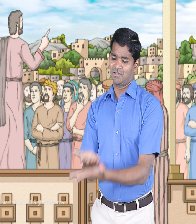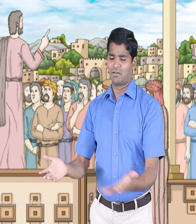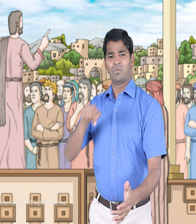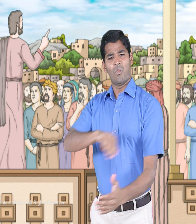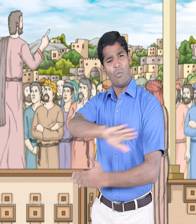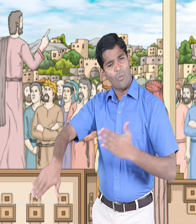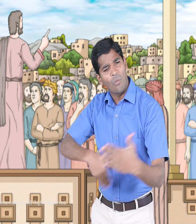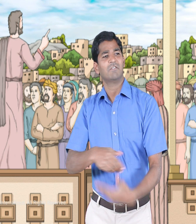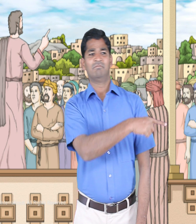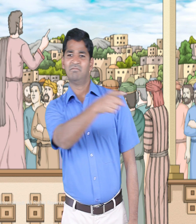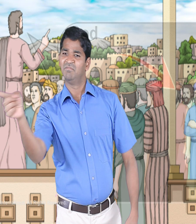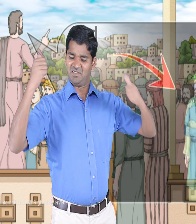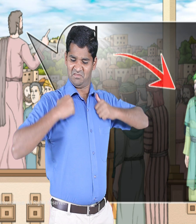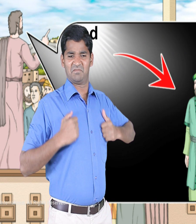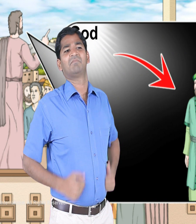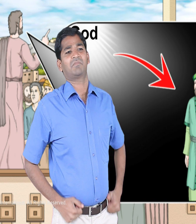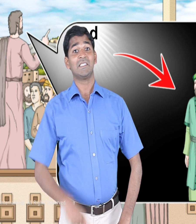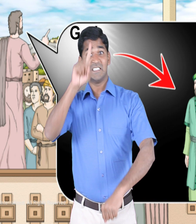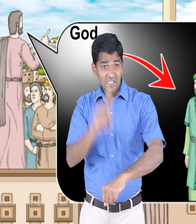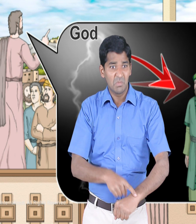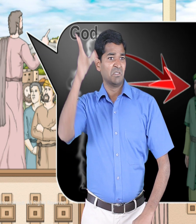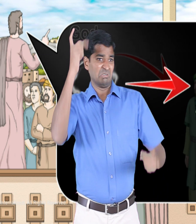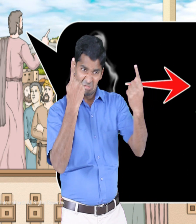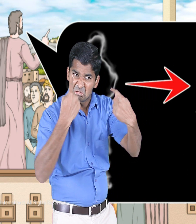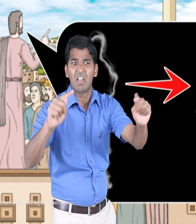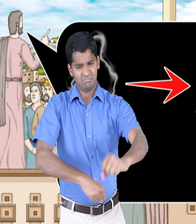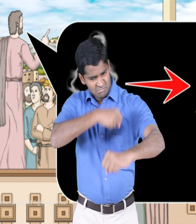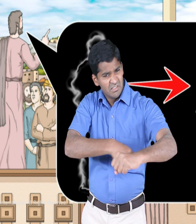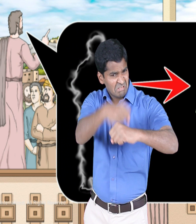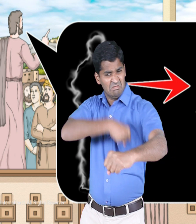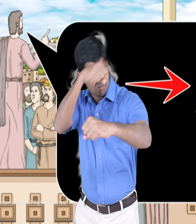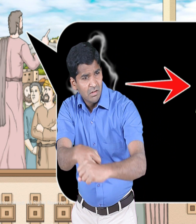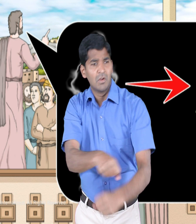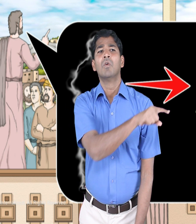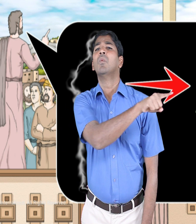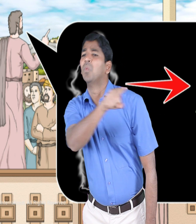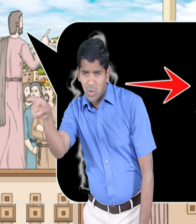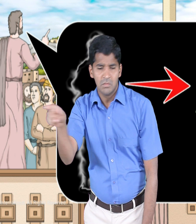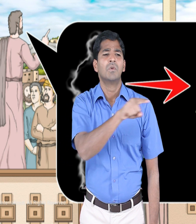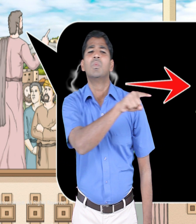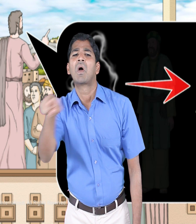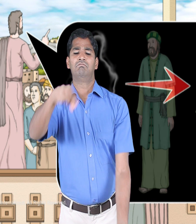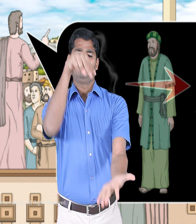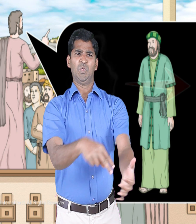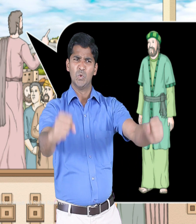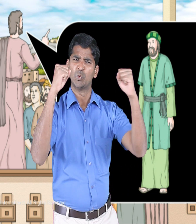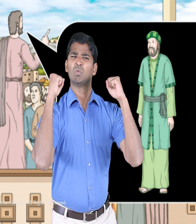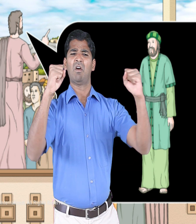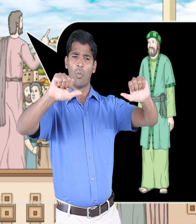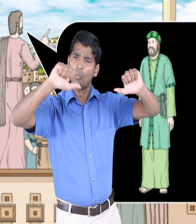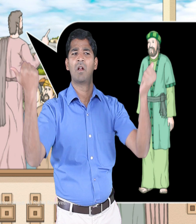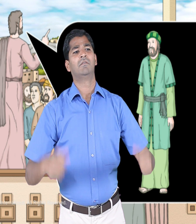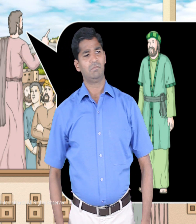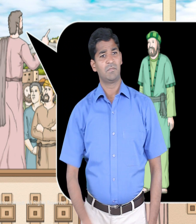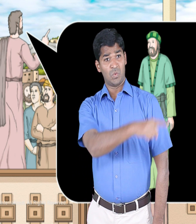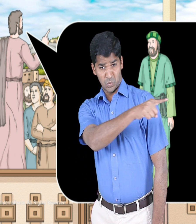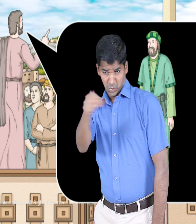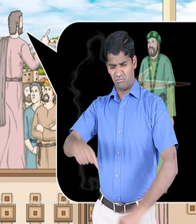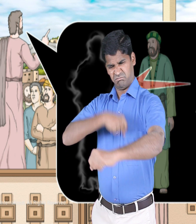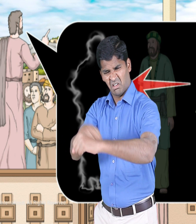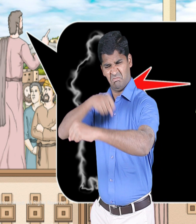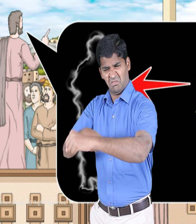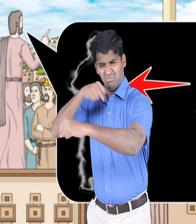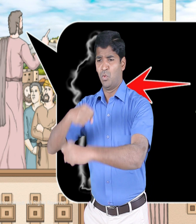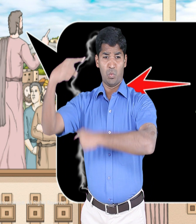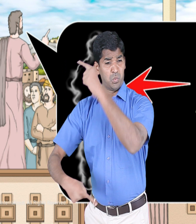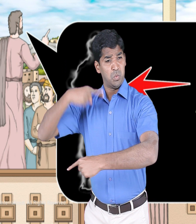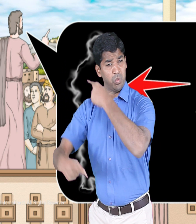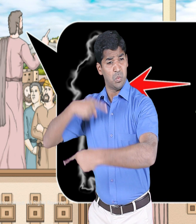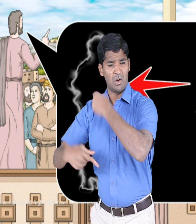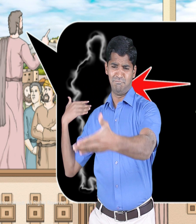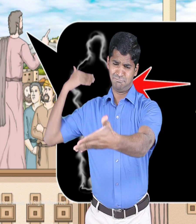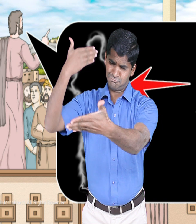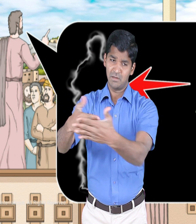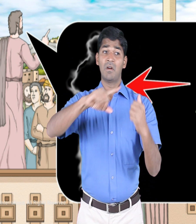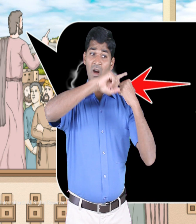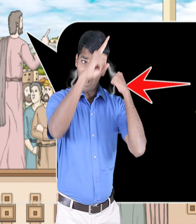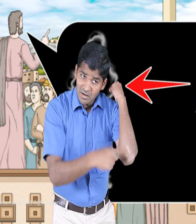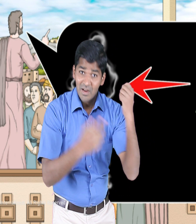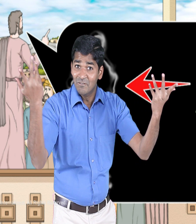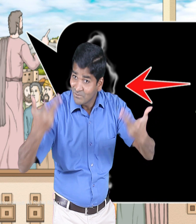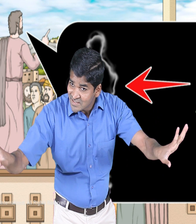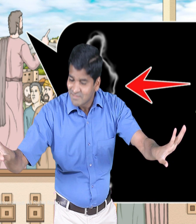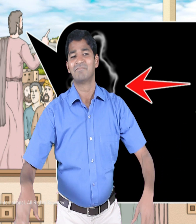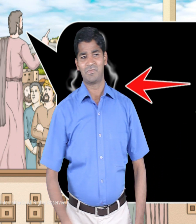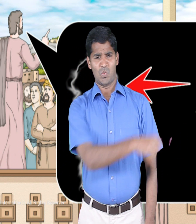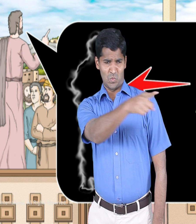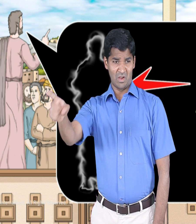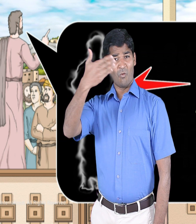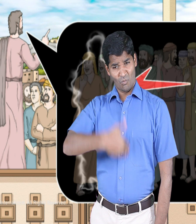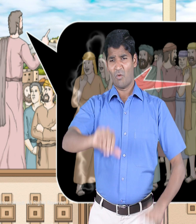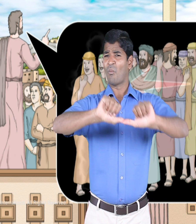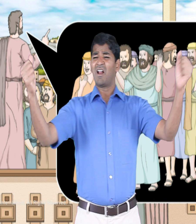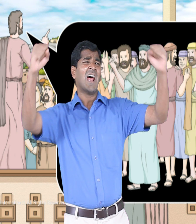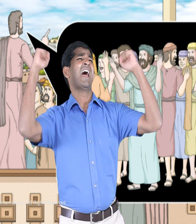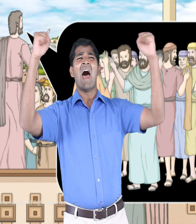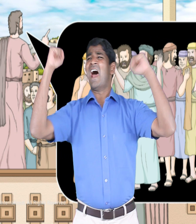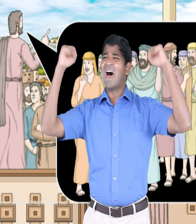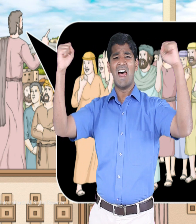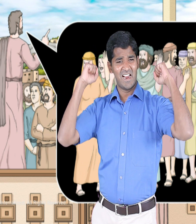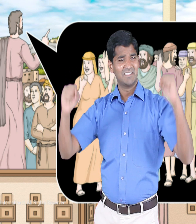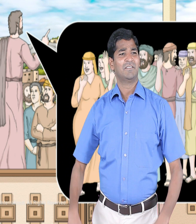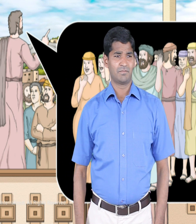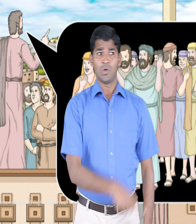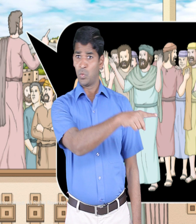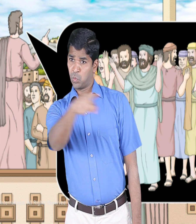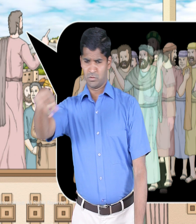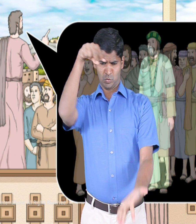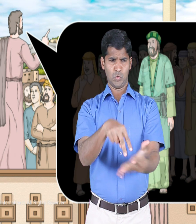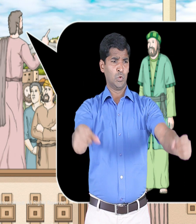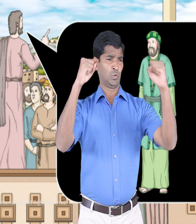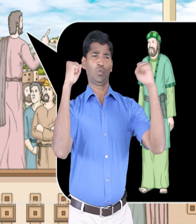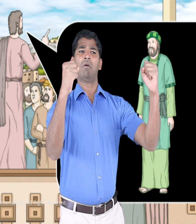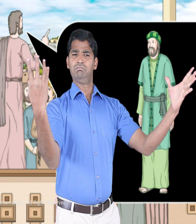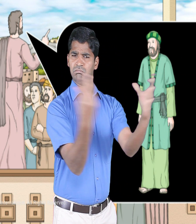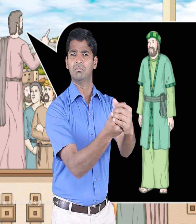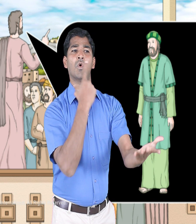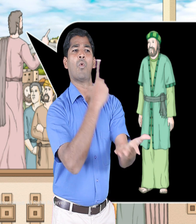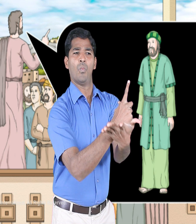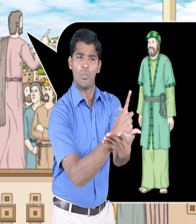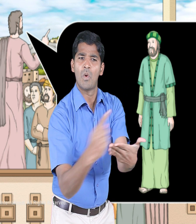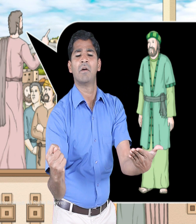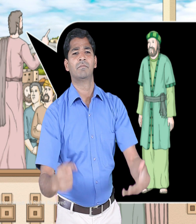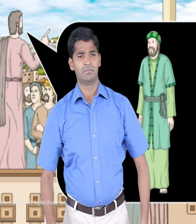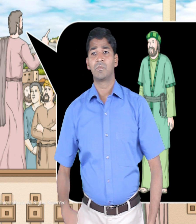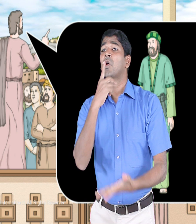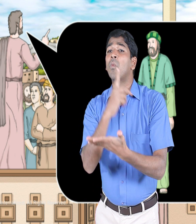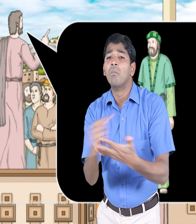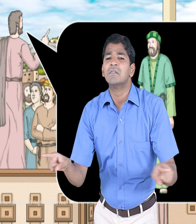Therefore take up the full armor of God, so that when the day of evil comes, you will be able to stand your ground, and having done everything, to stand.